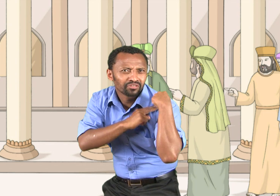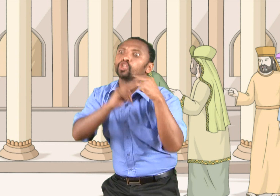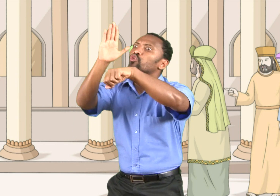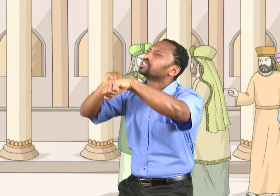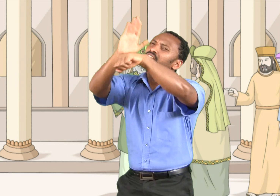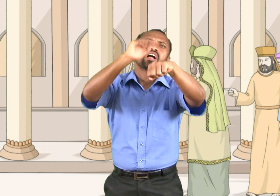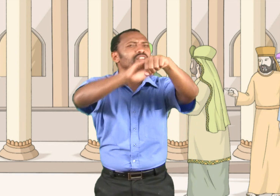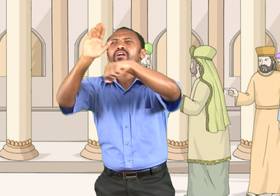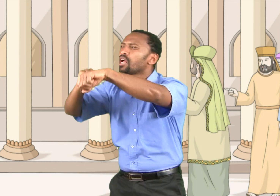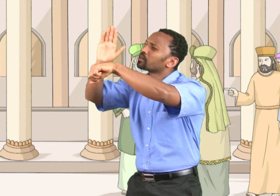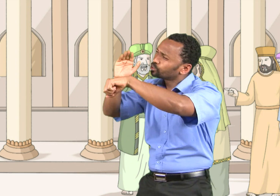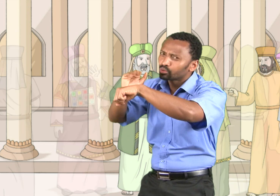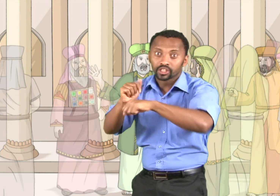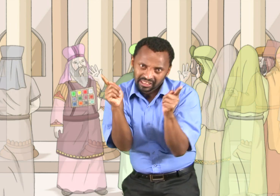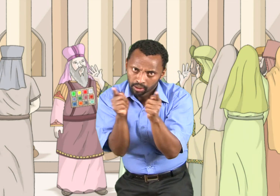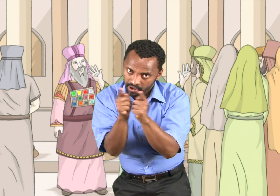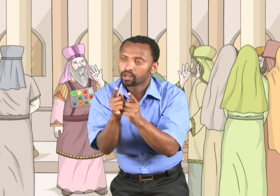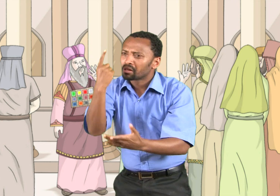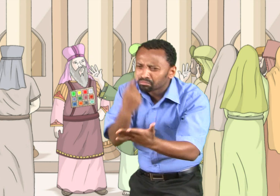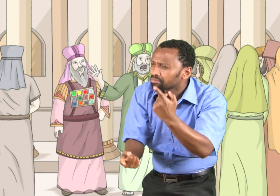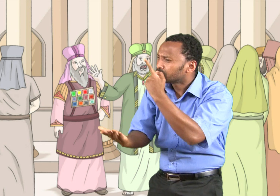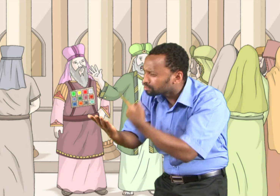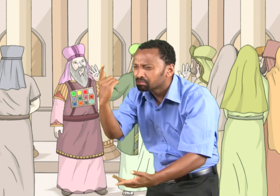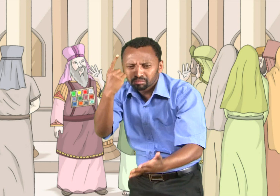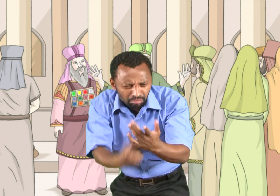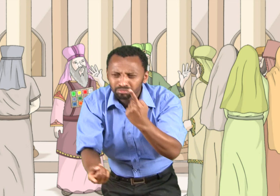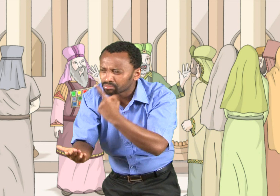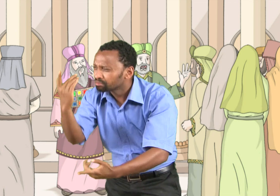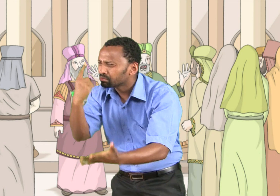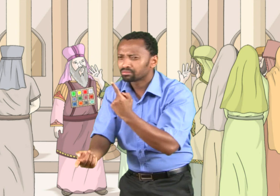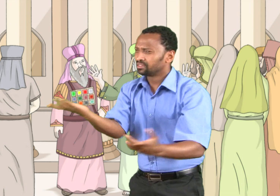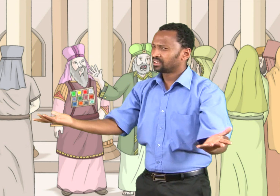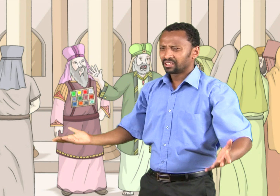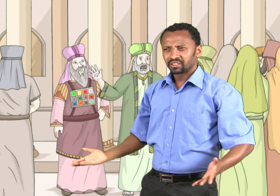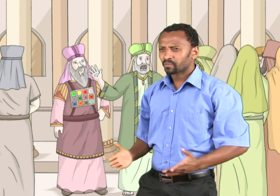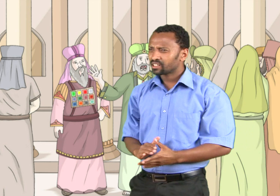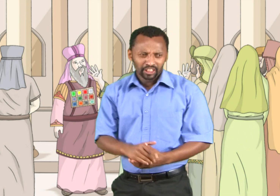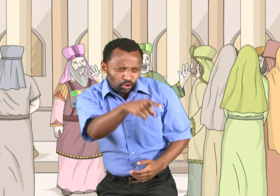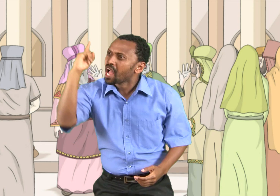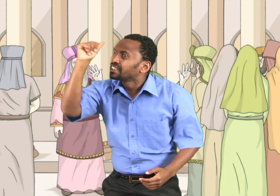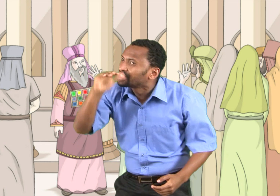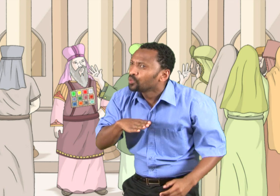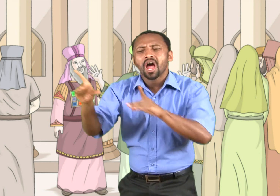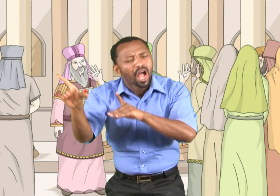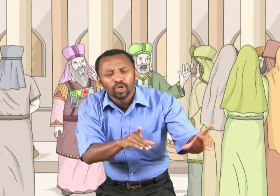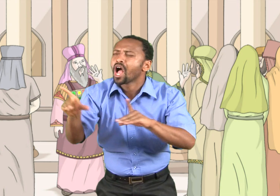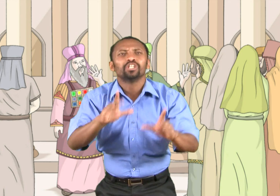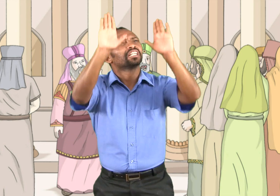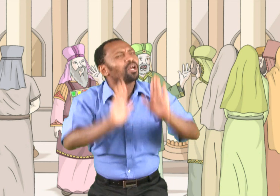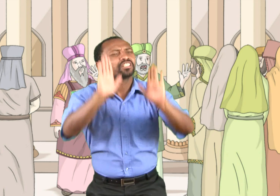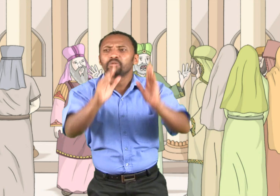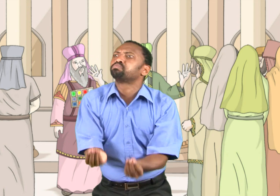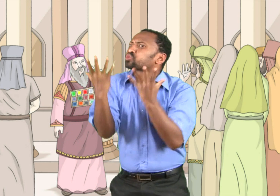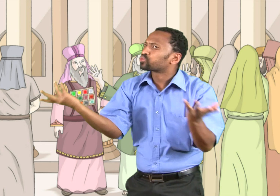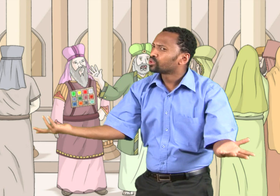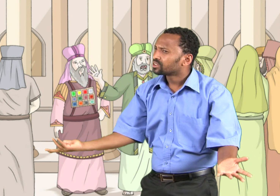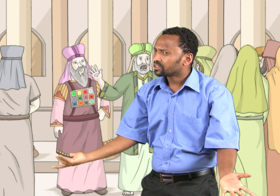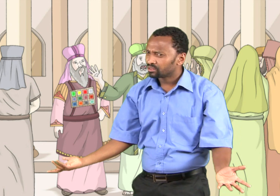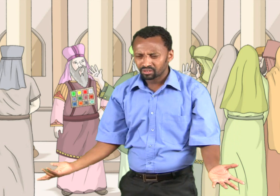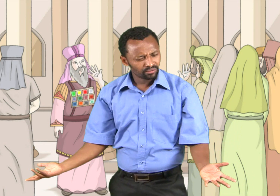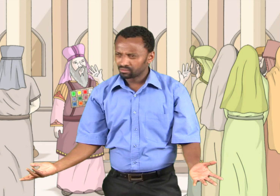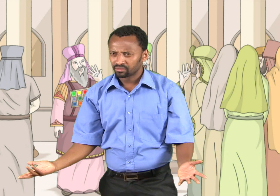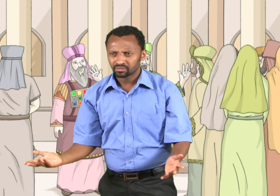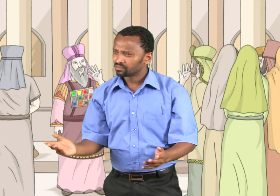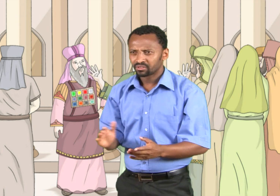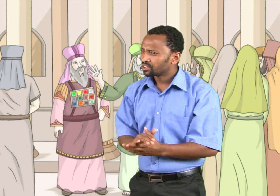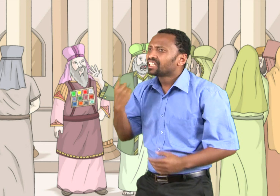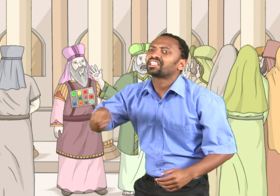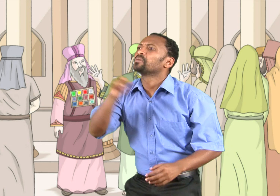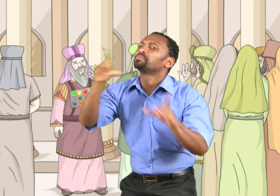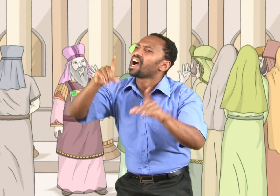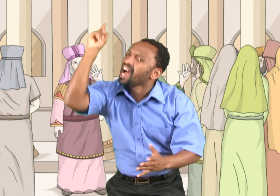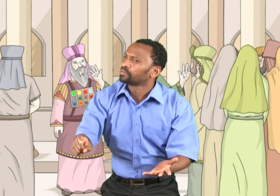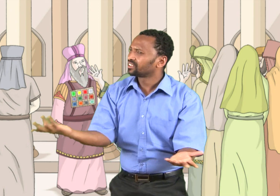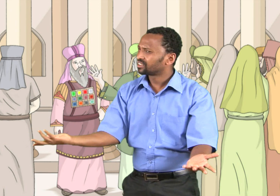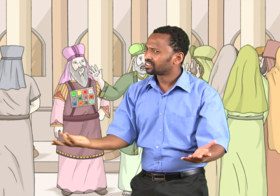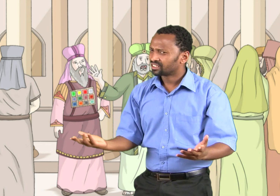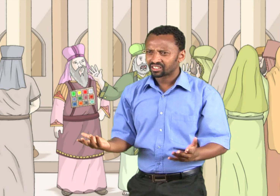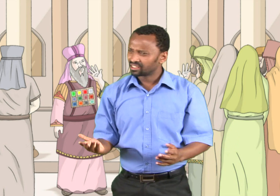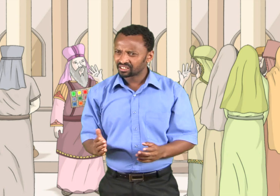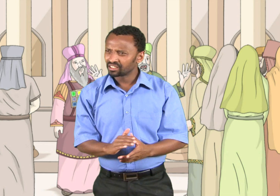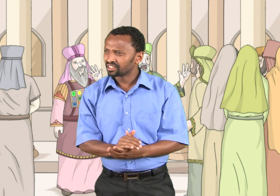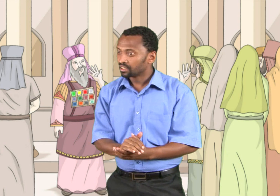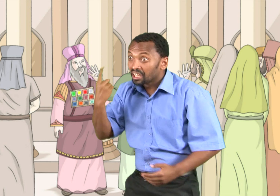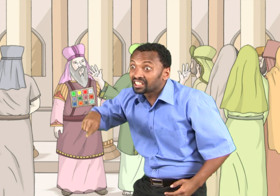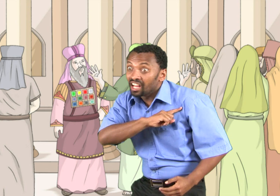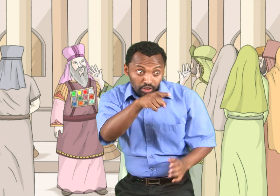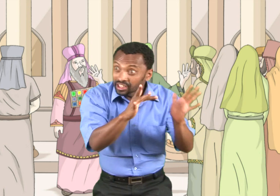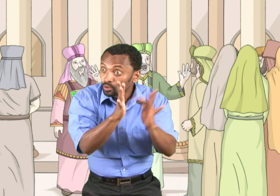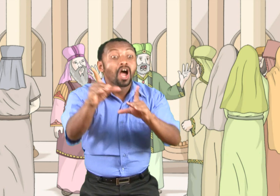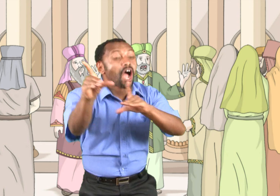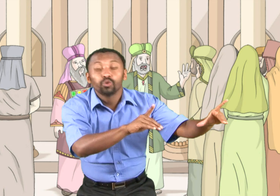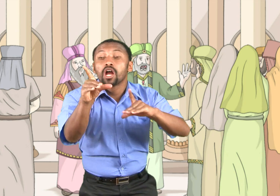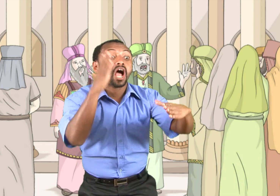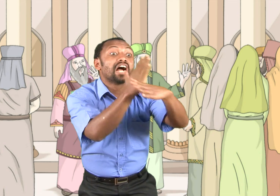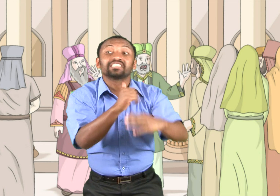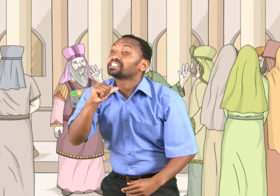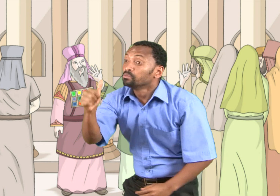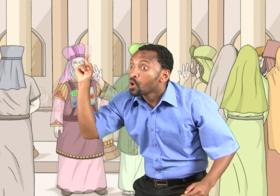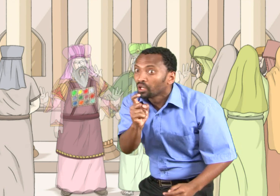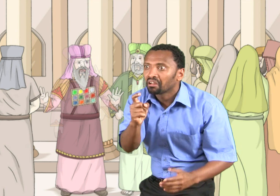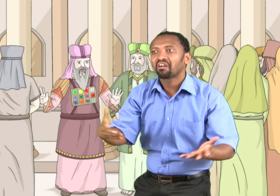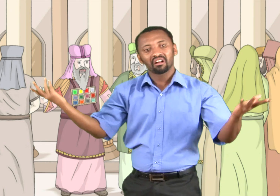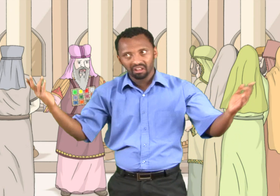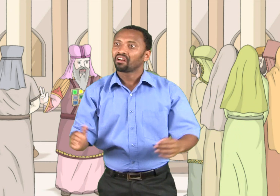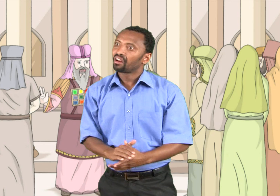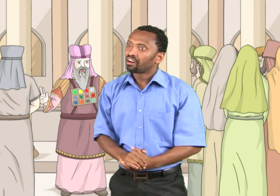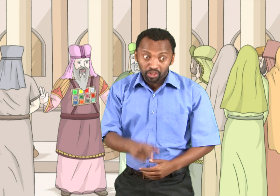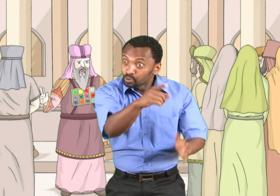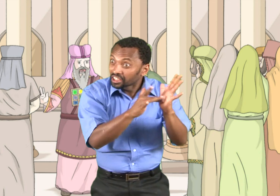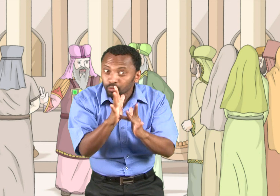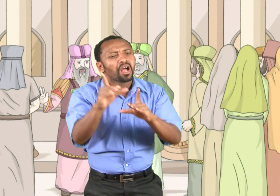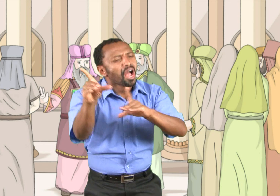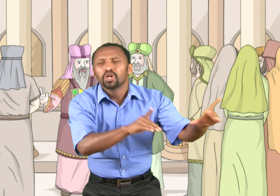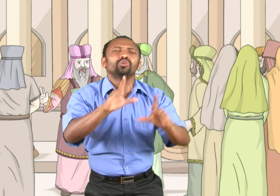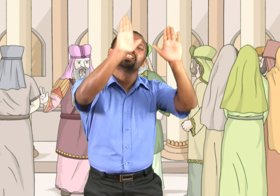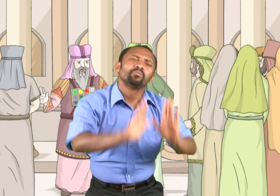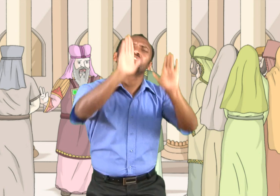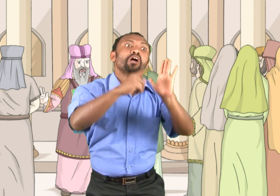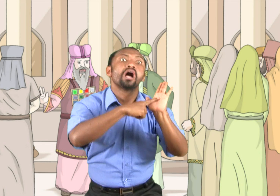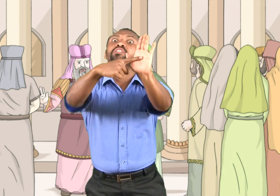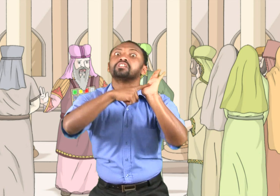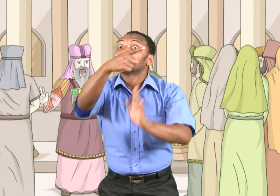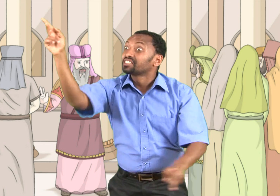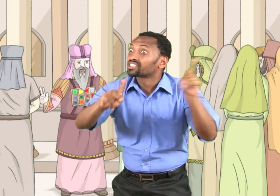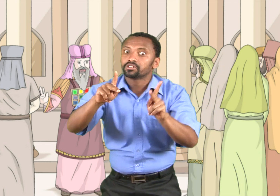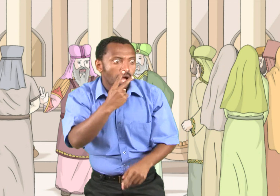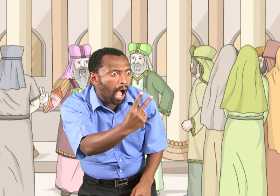Then the chief priests and Pharisees convened the Sanhedrin and said, “What are we to do?